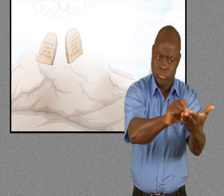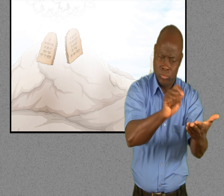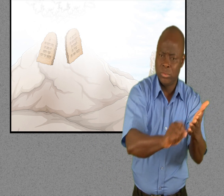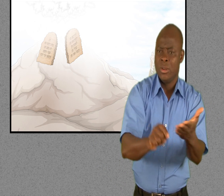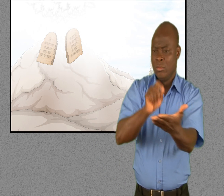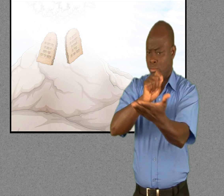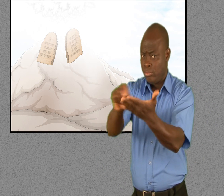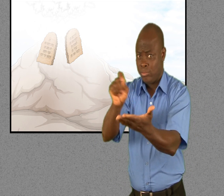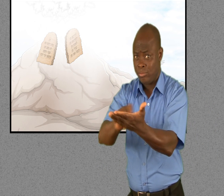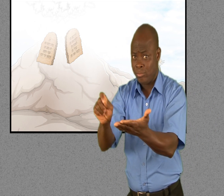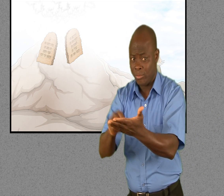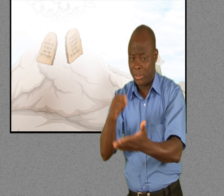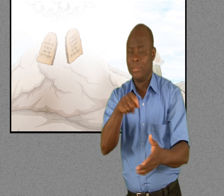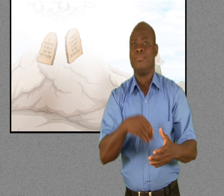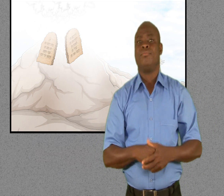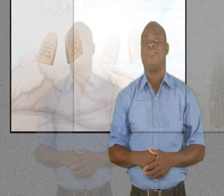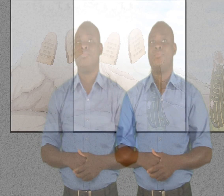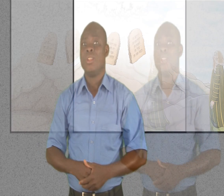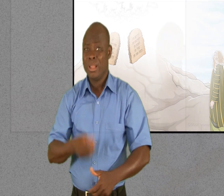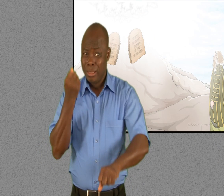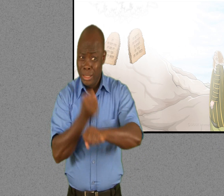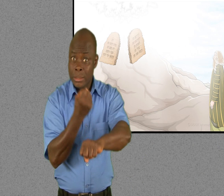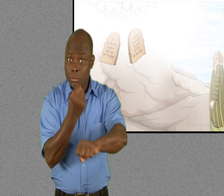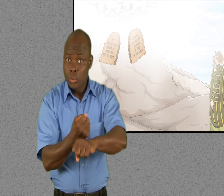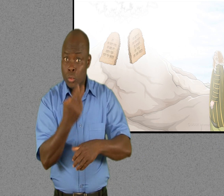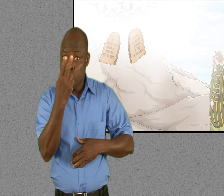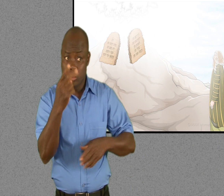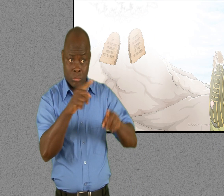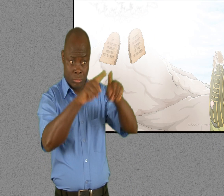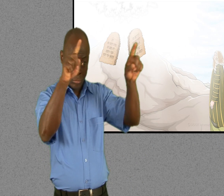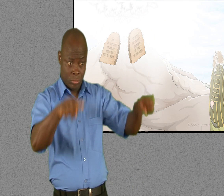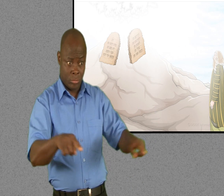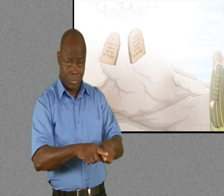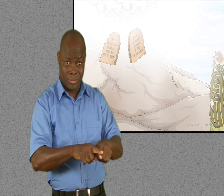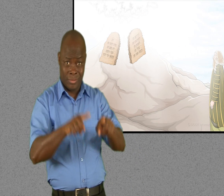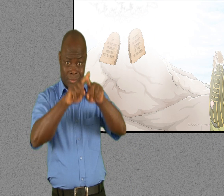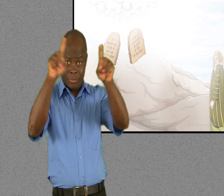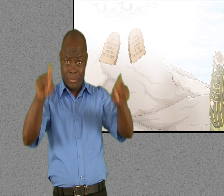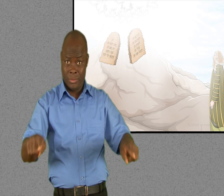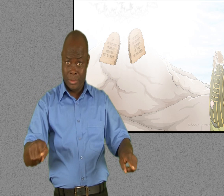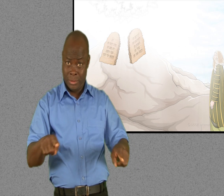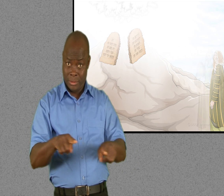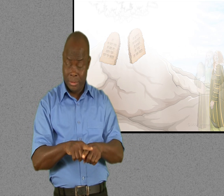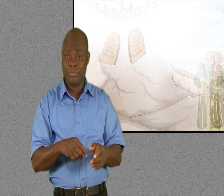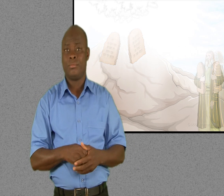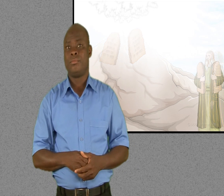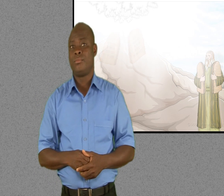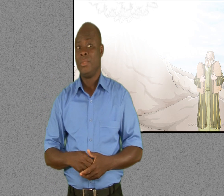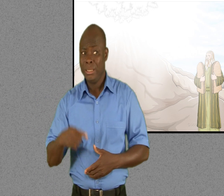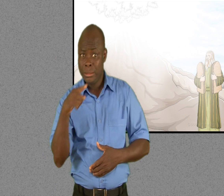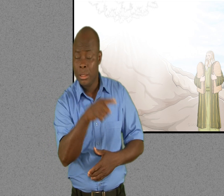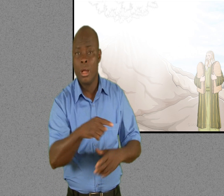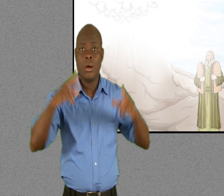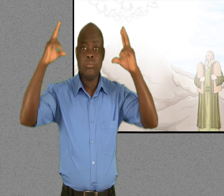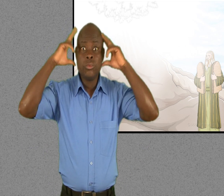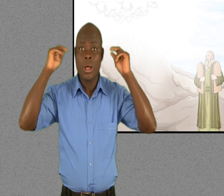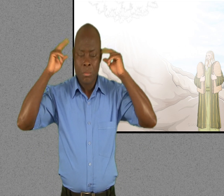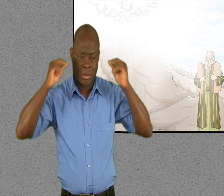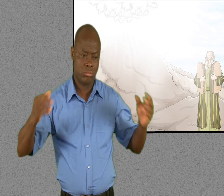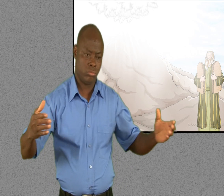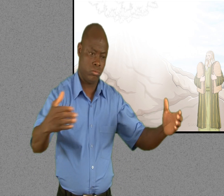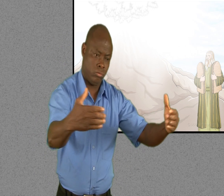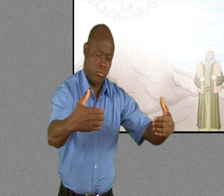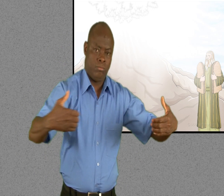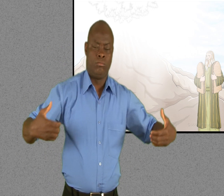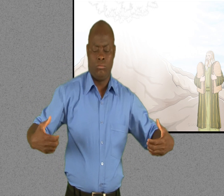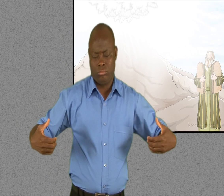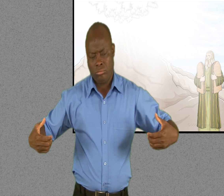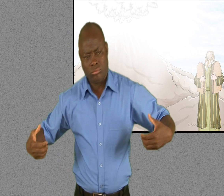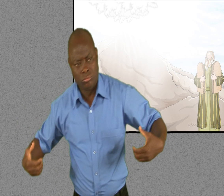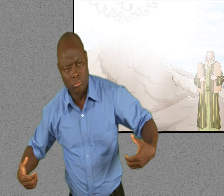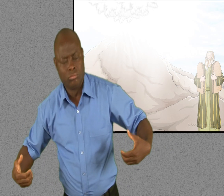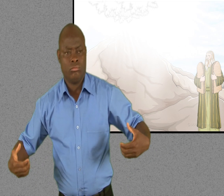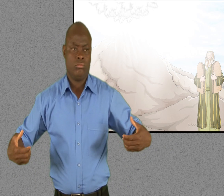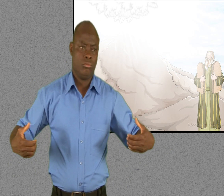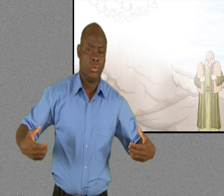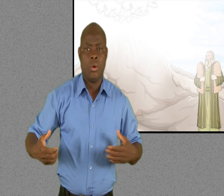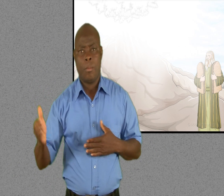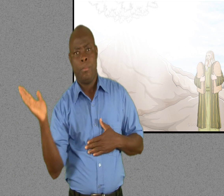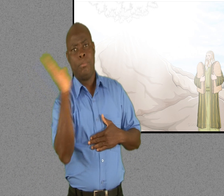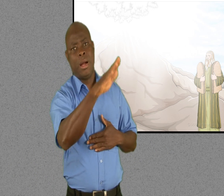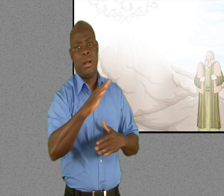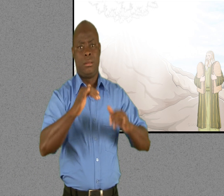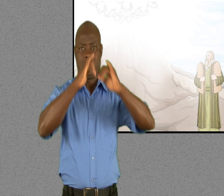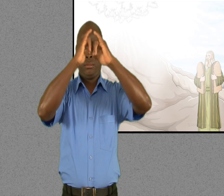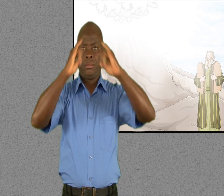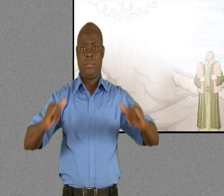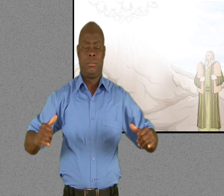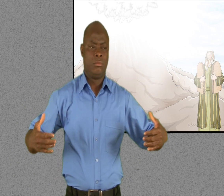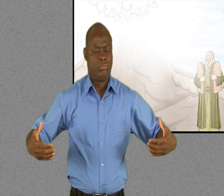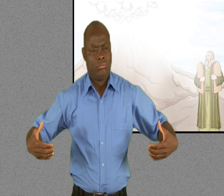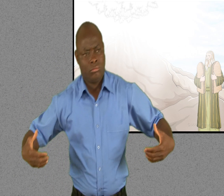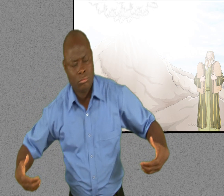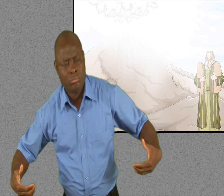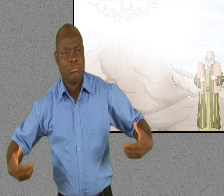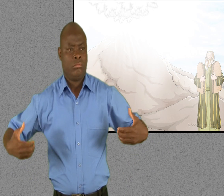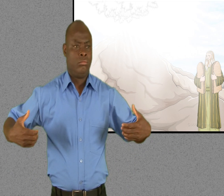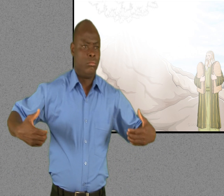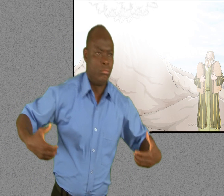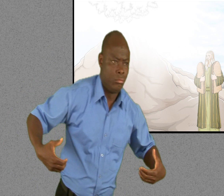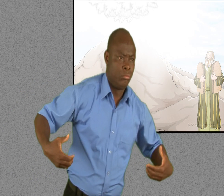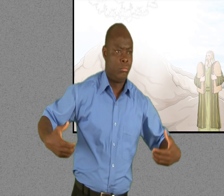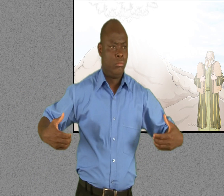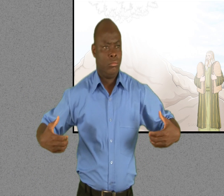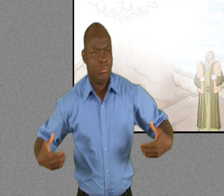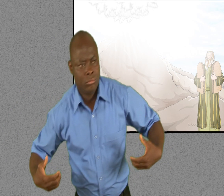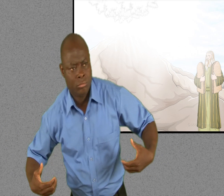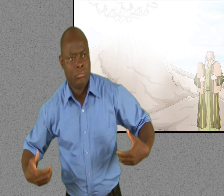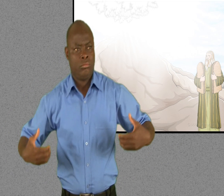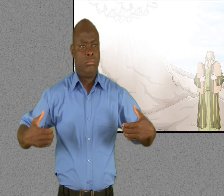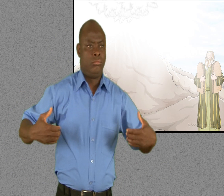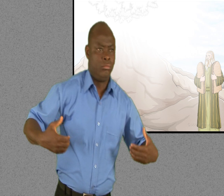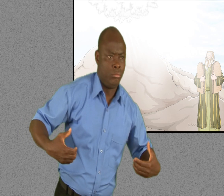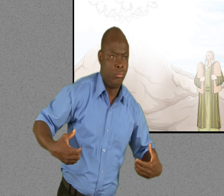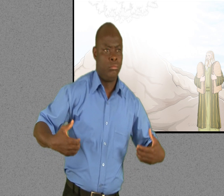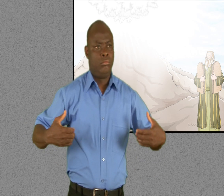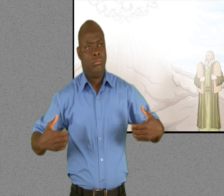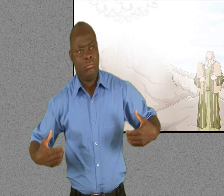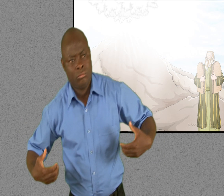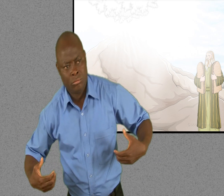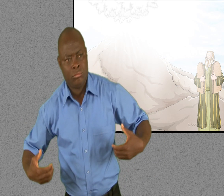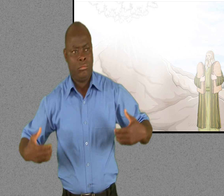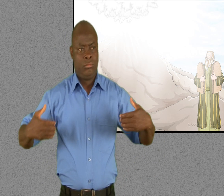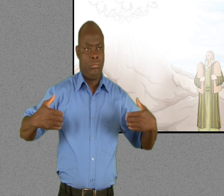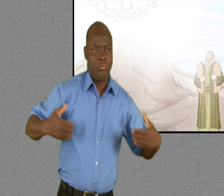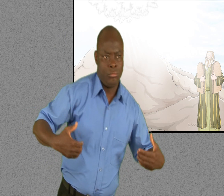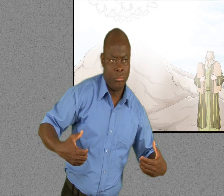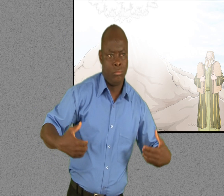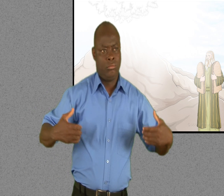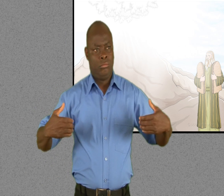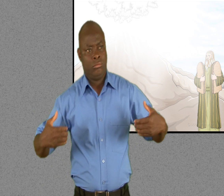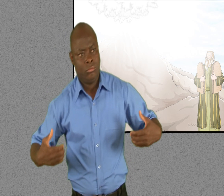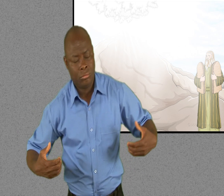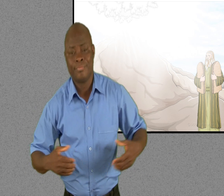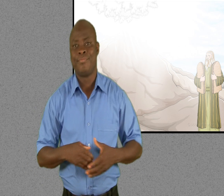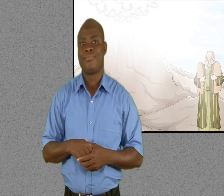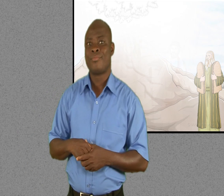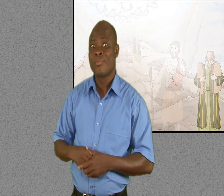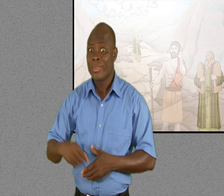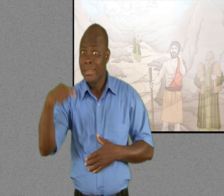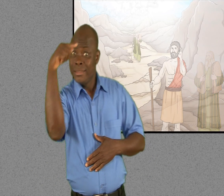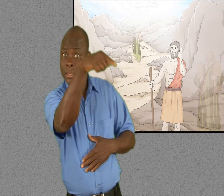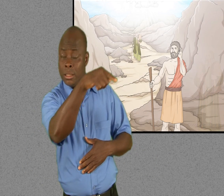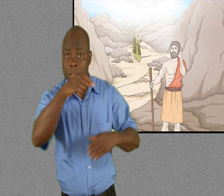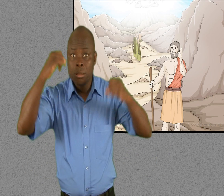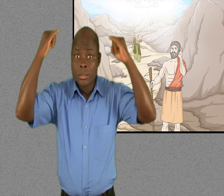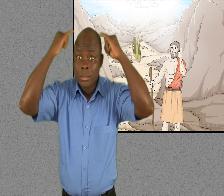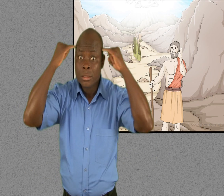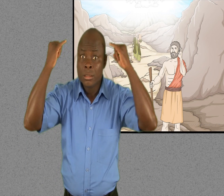The tablets were the work of God, and the writing was the writing of God, engraved on the tablets.